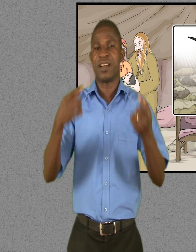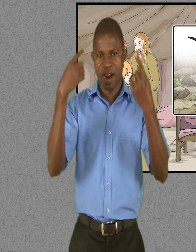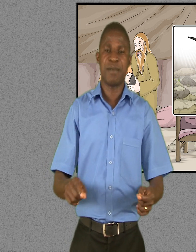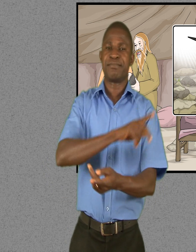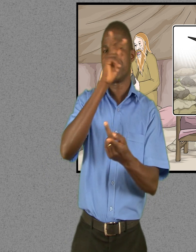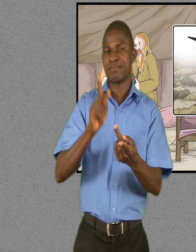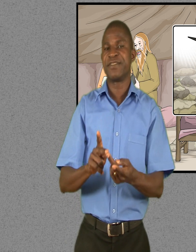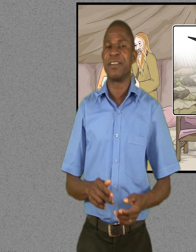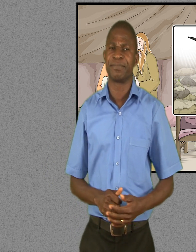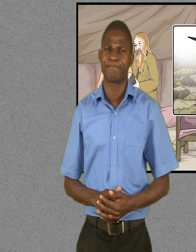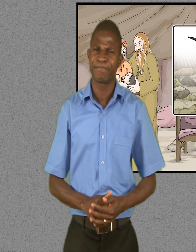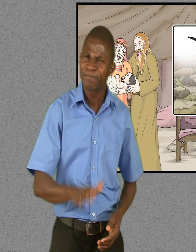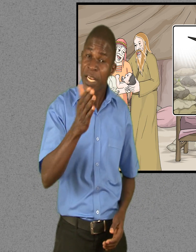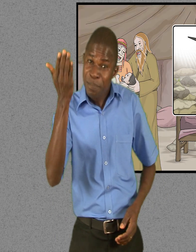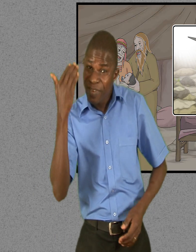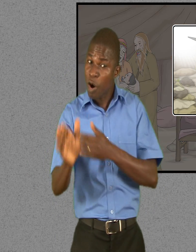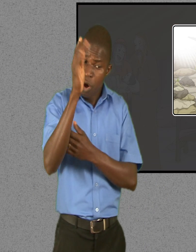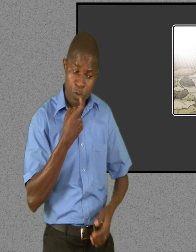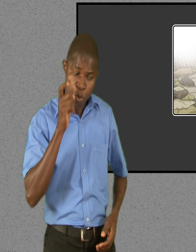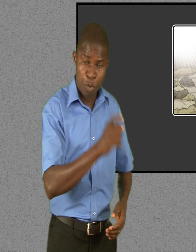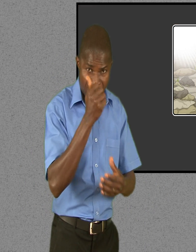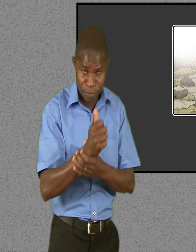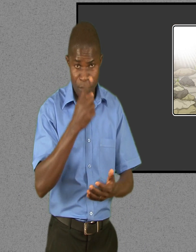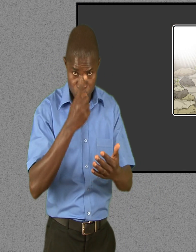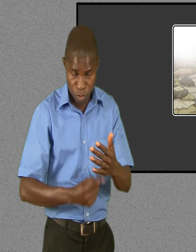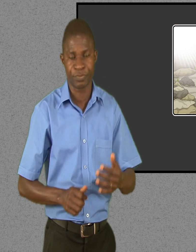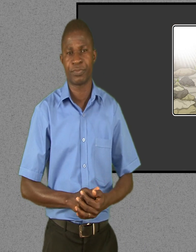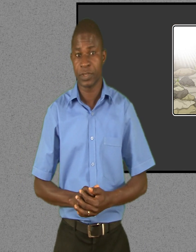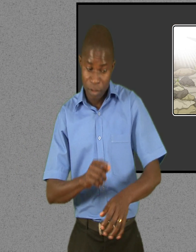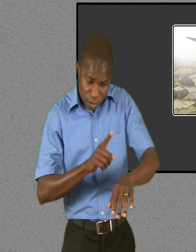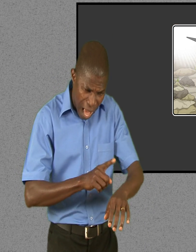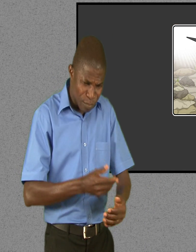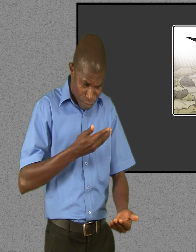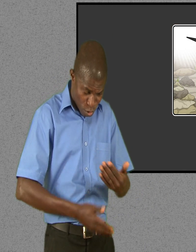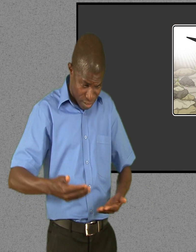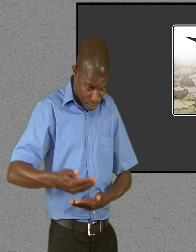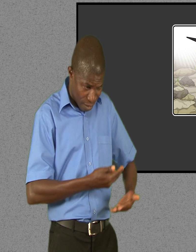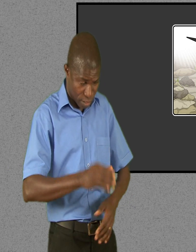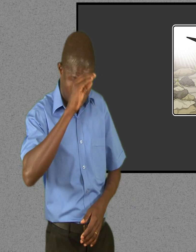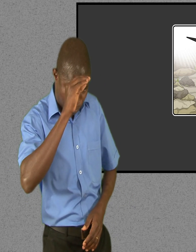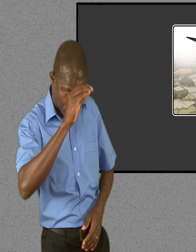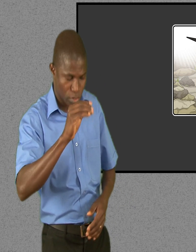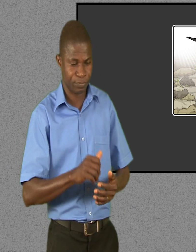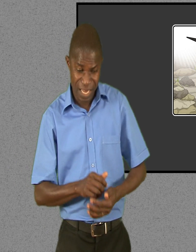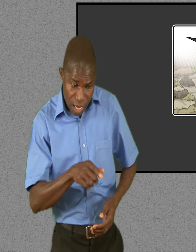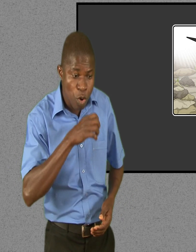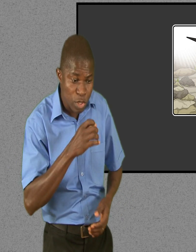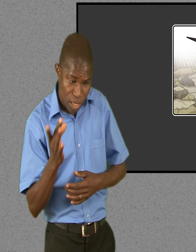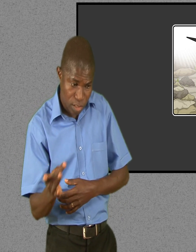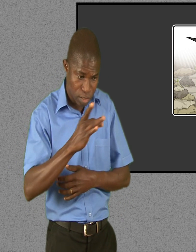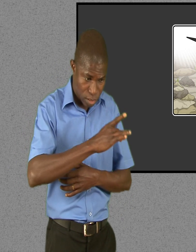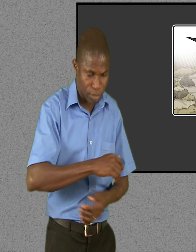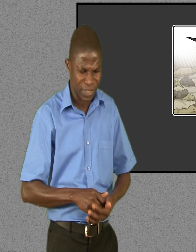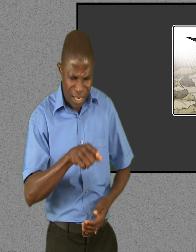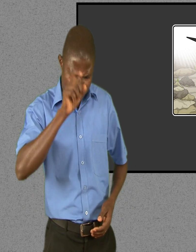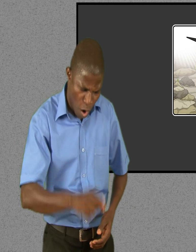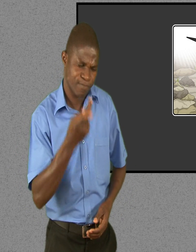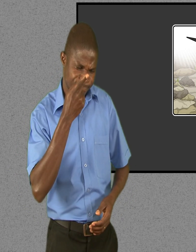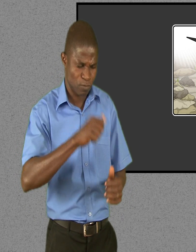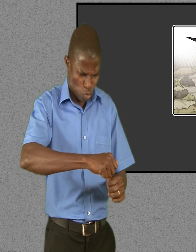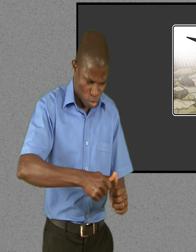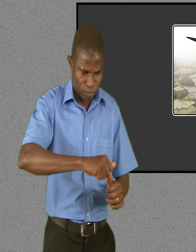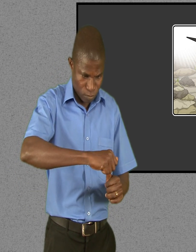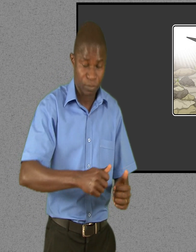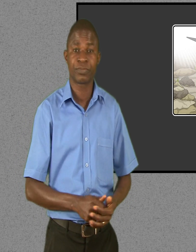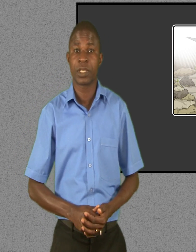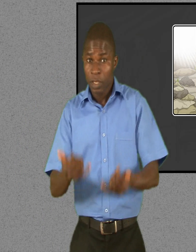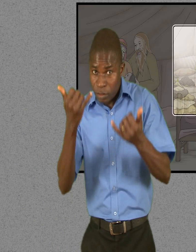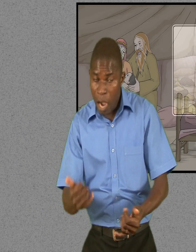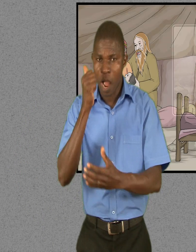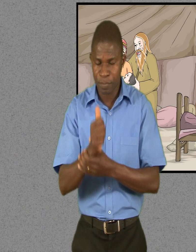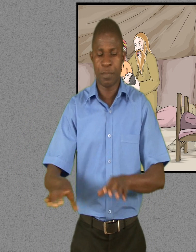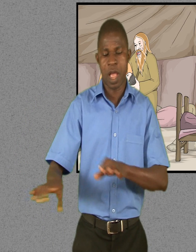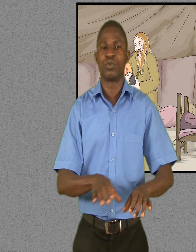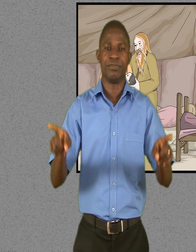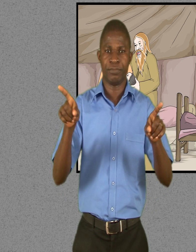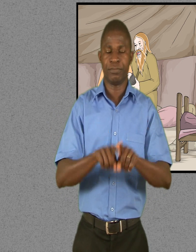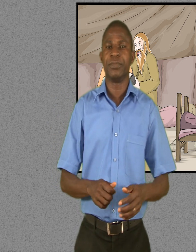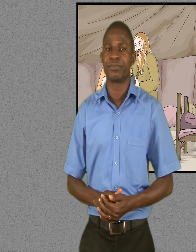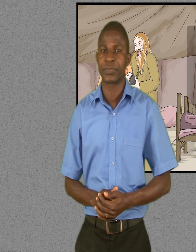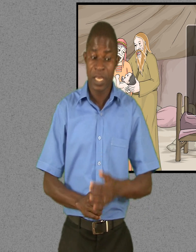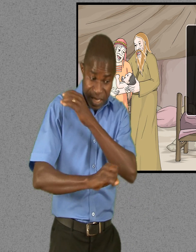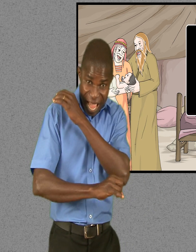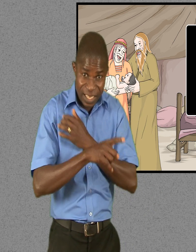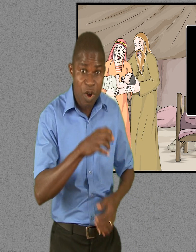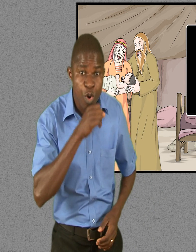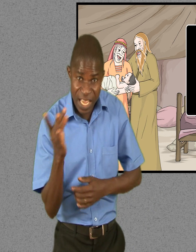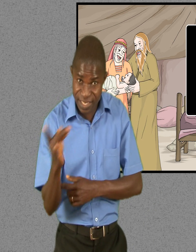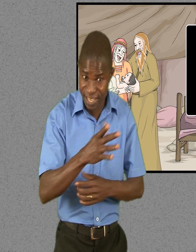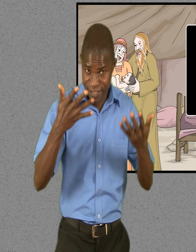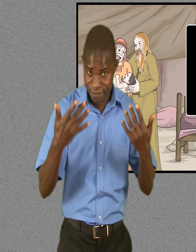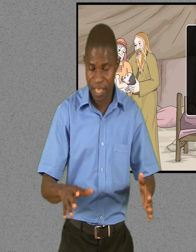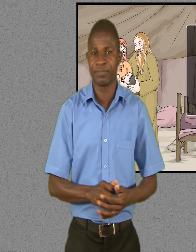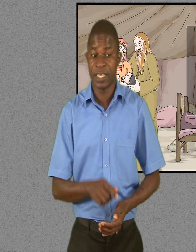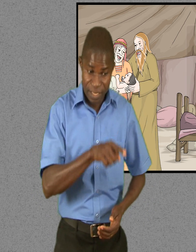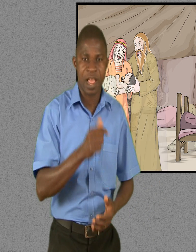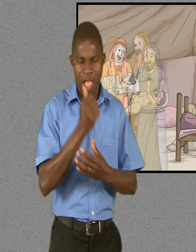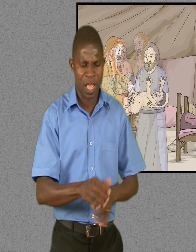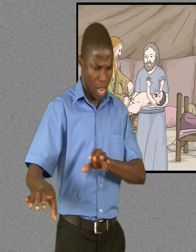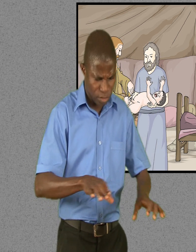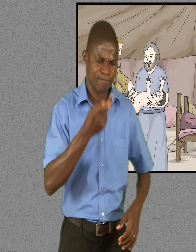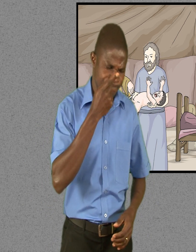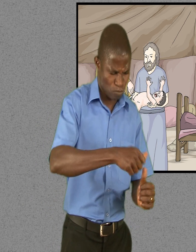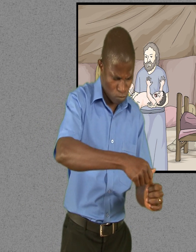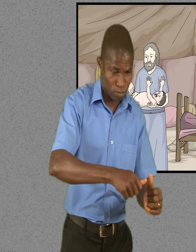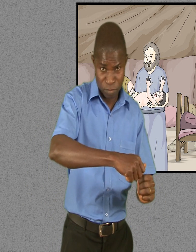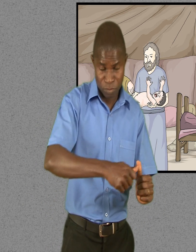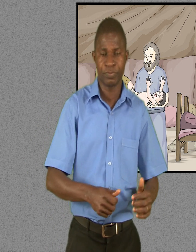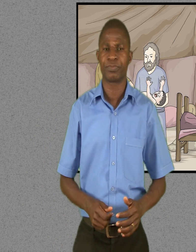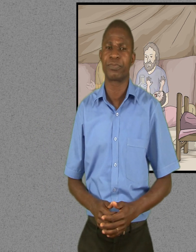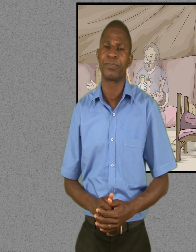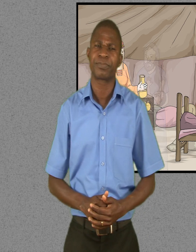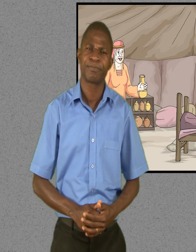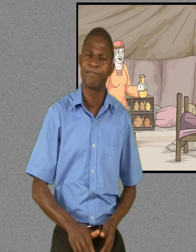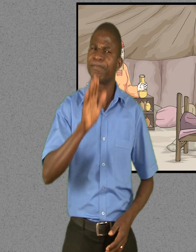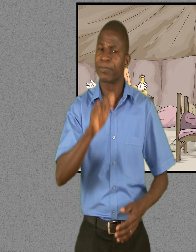When his son Isaac was eight days old, Abraham circumcised him, as God had commanded him.